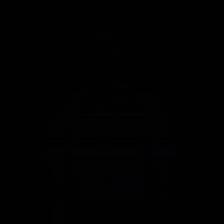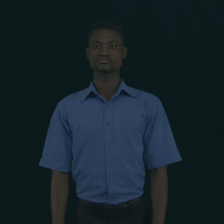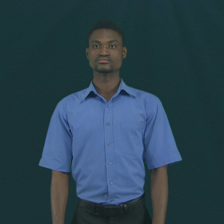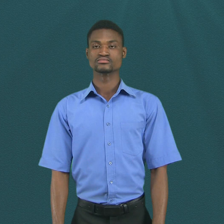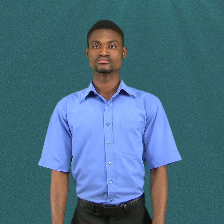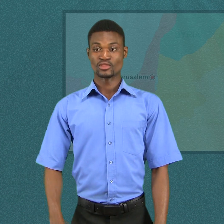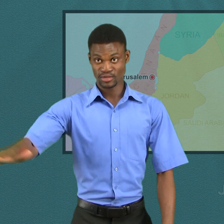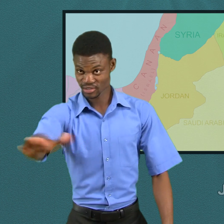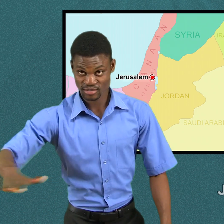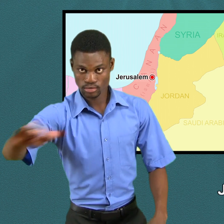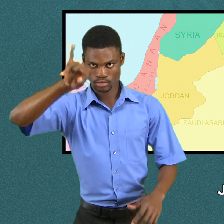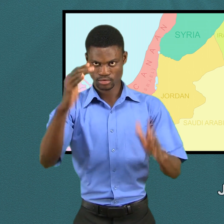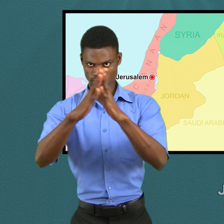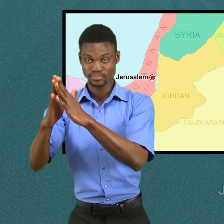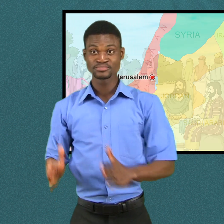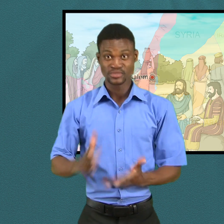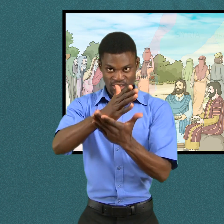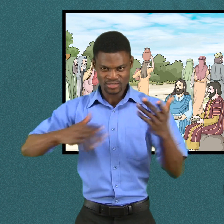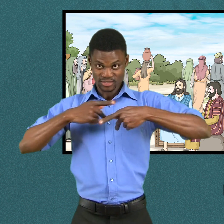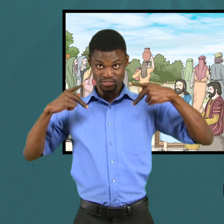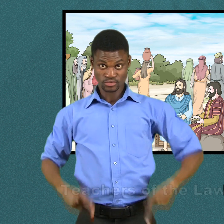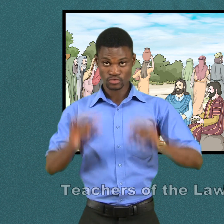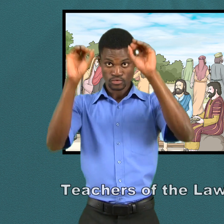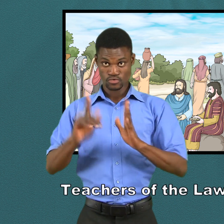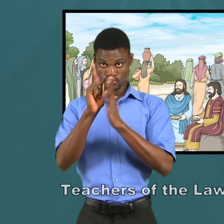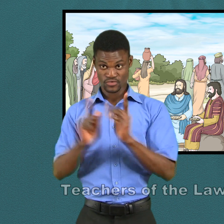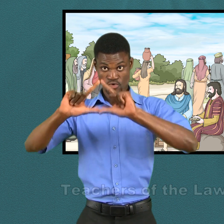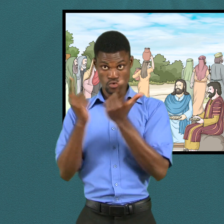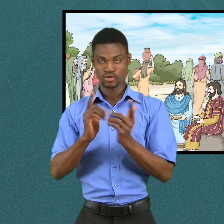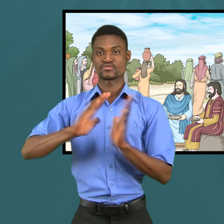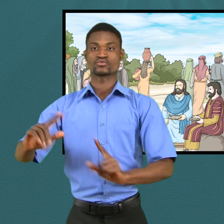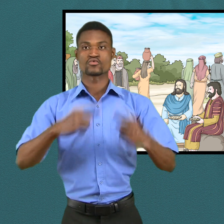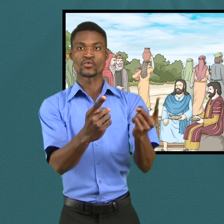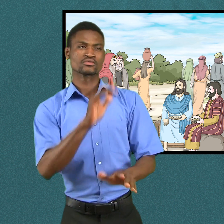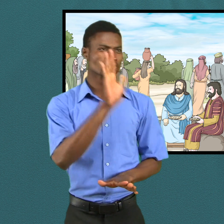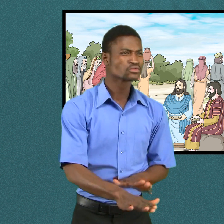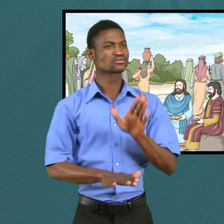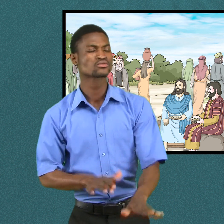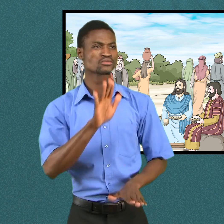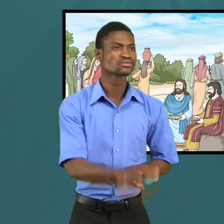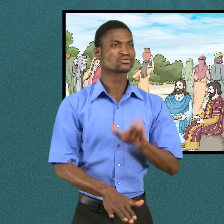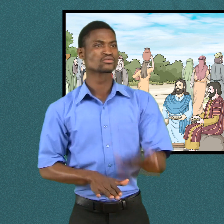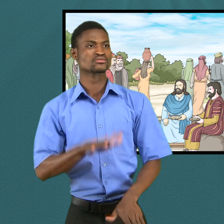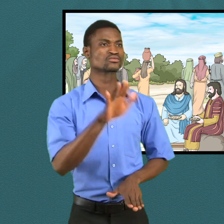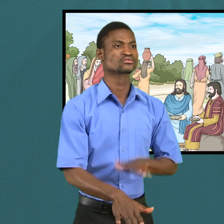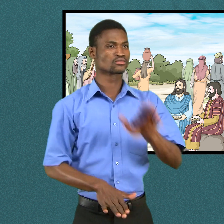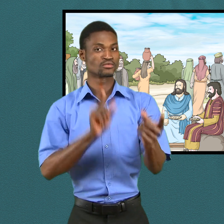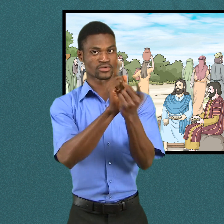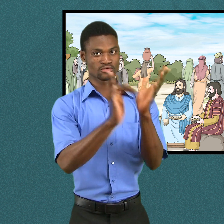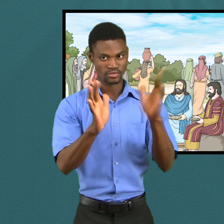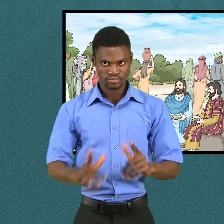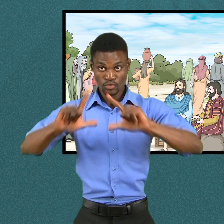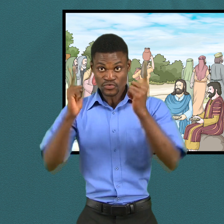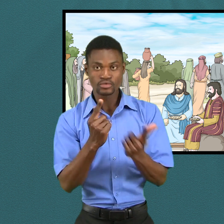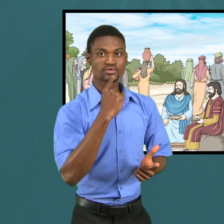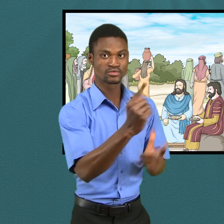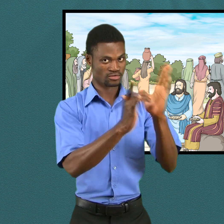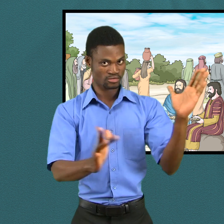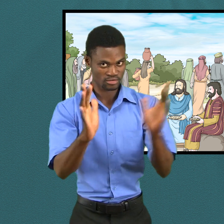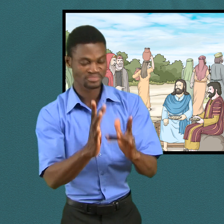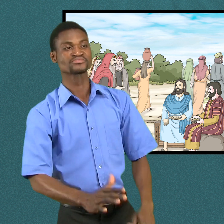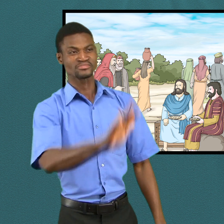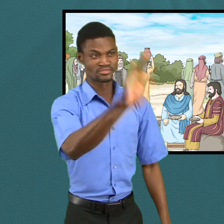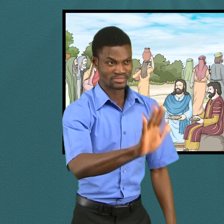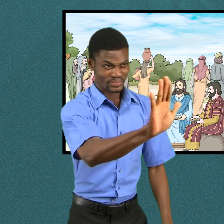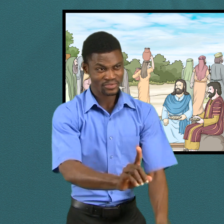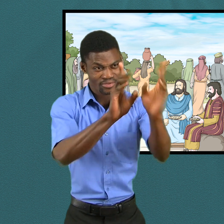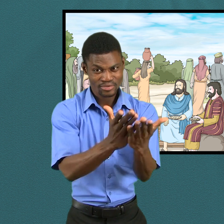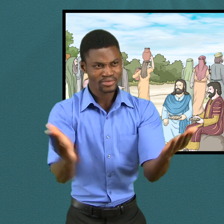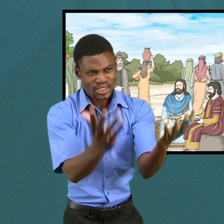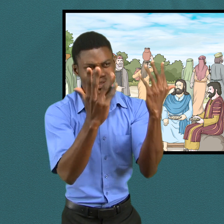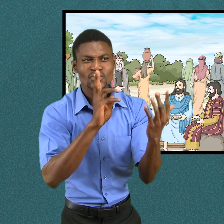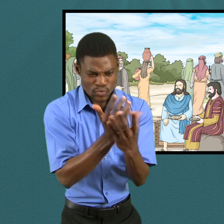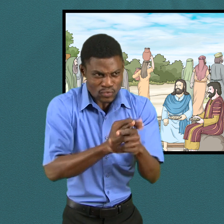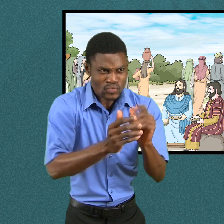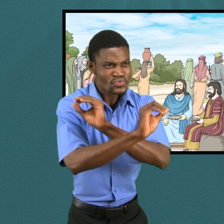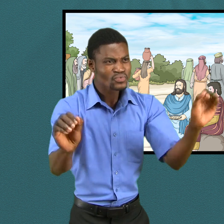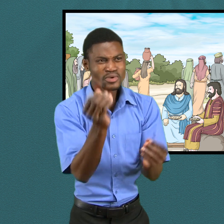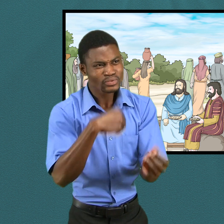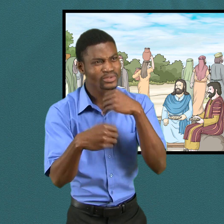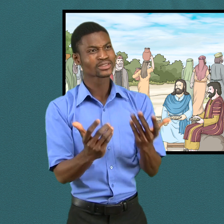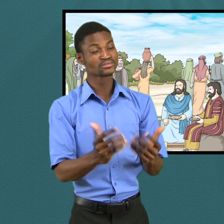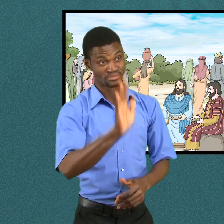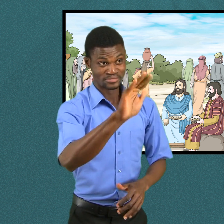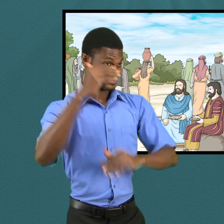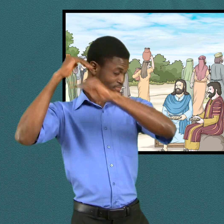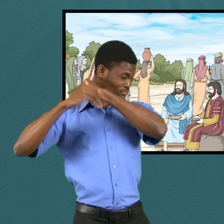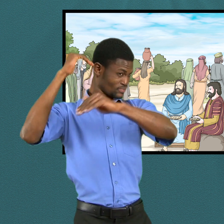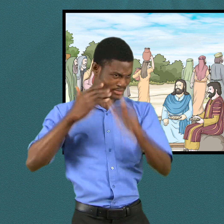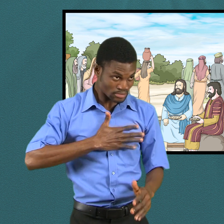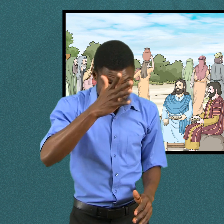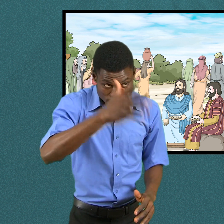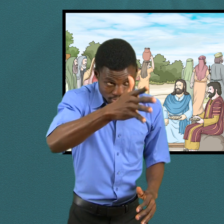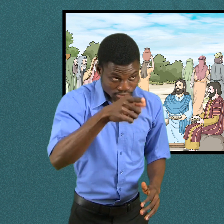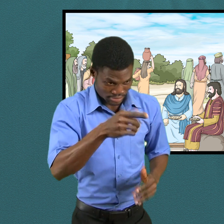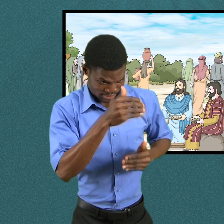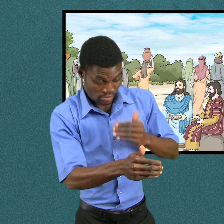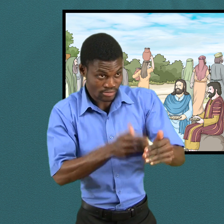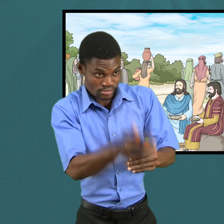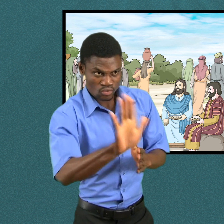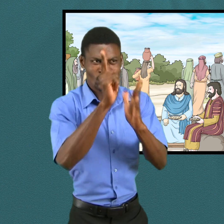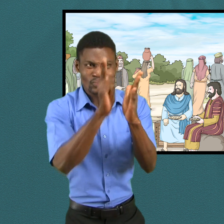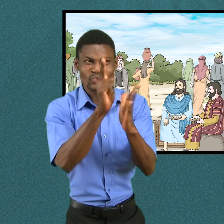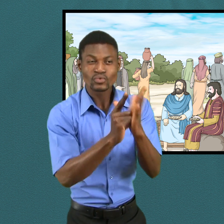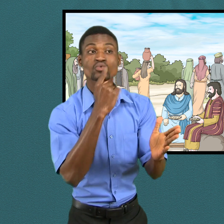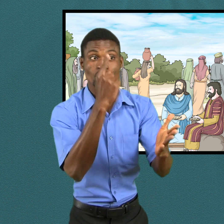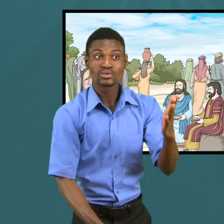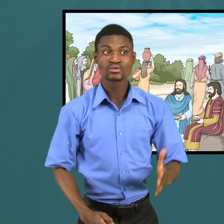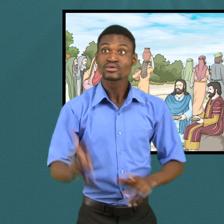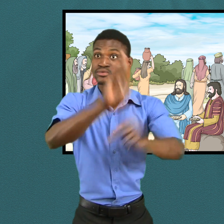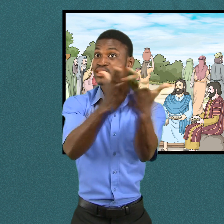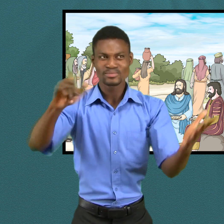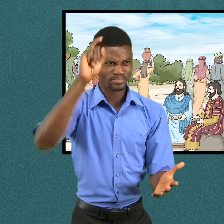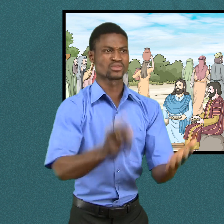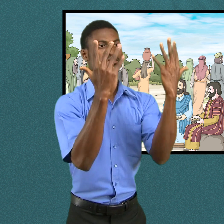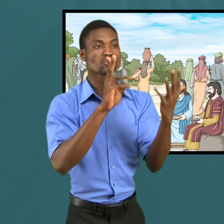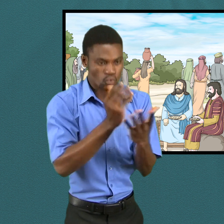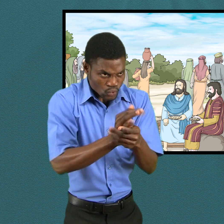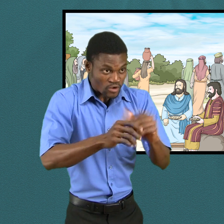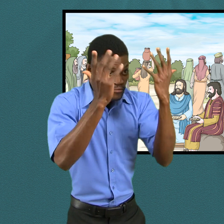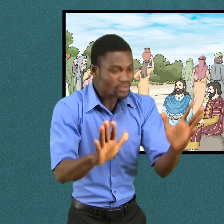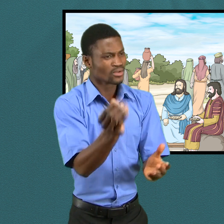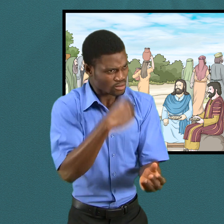Then some Pharisees and scribes came to Jesus from Jerusalem and asked, “Why do Your disciples break the tradition of the elders?